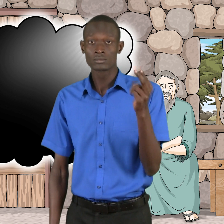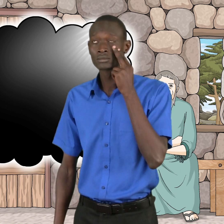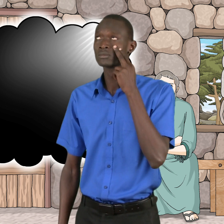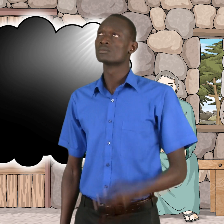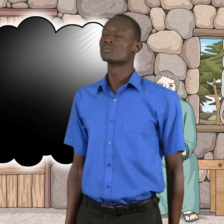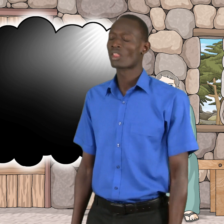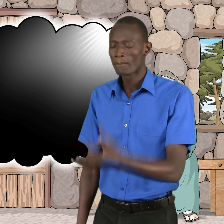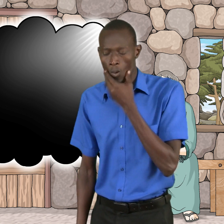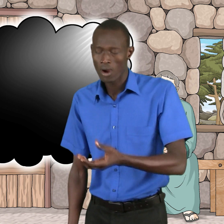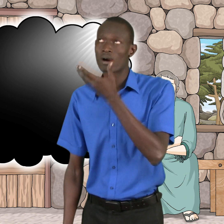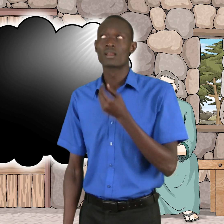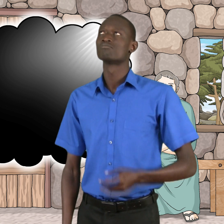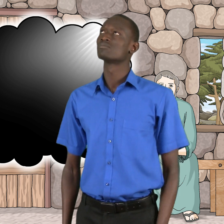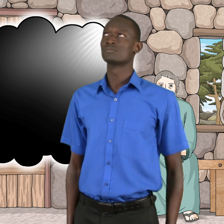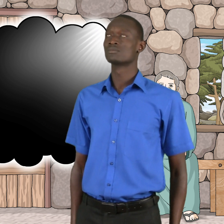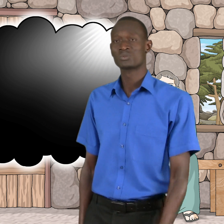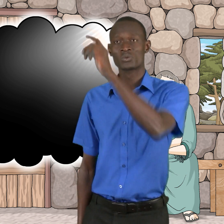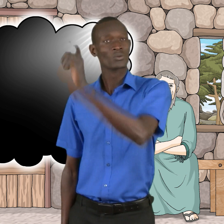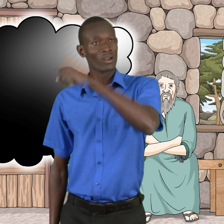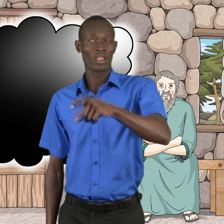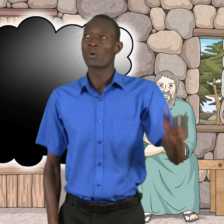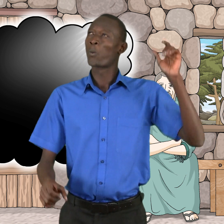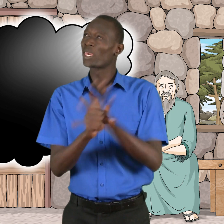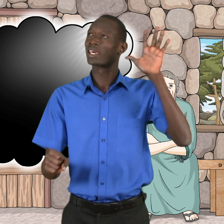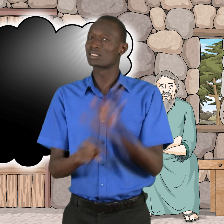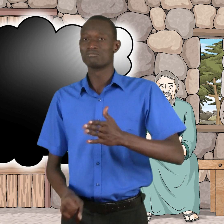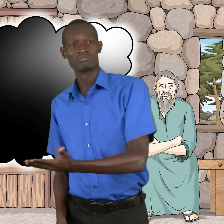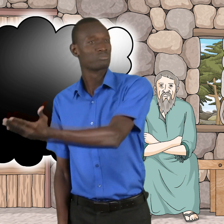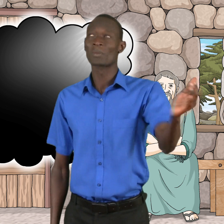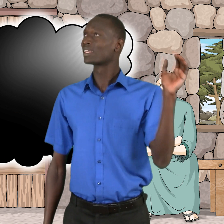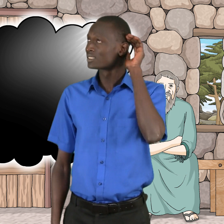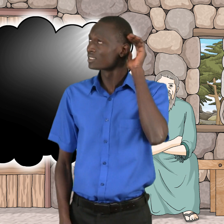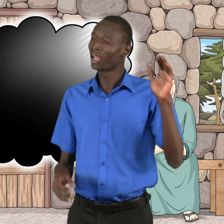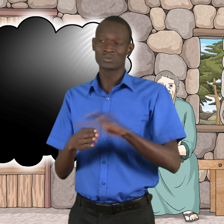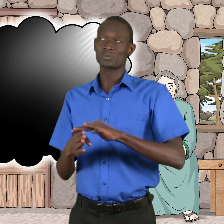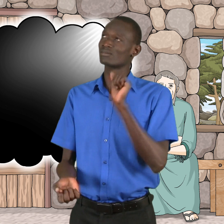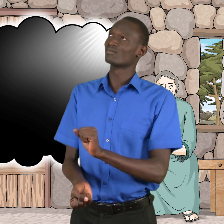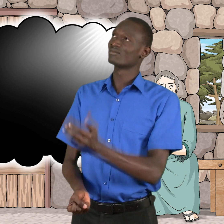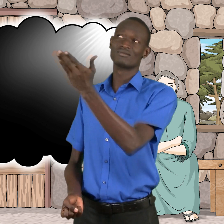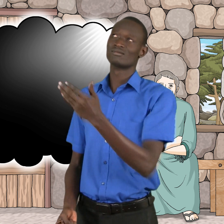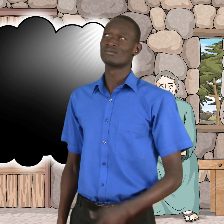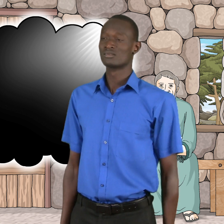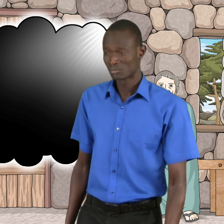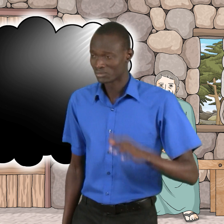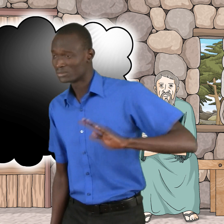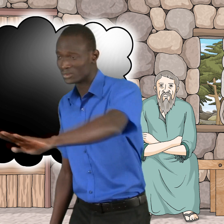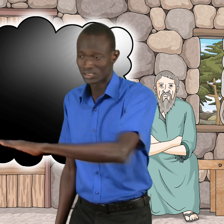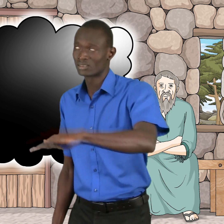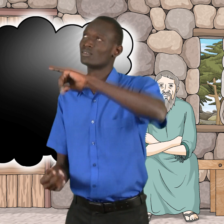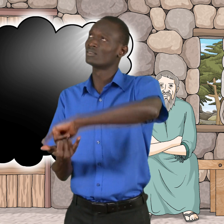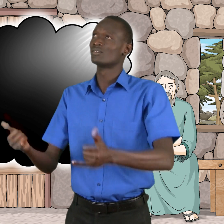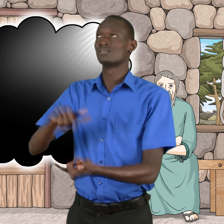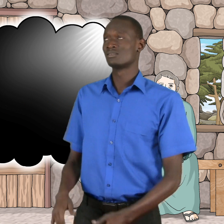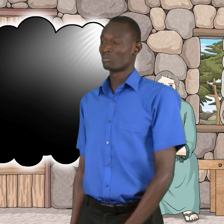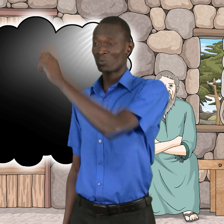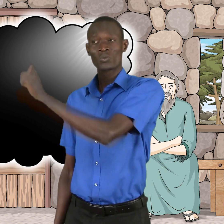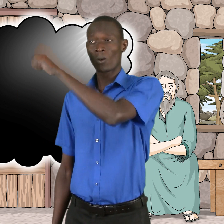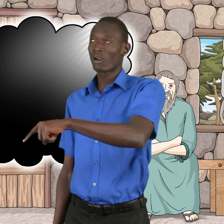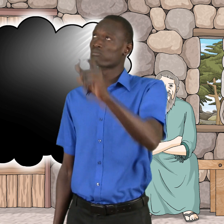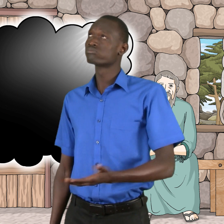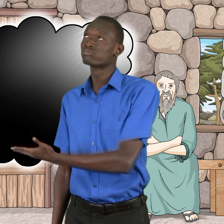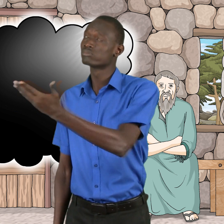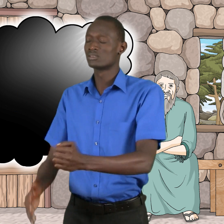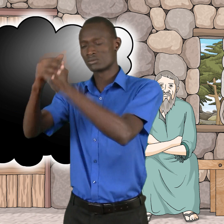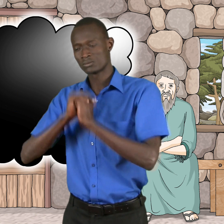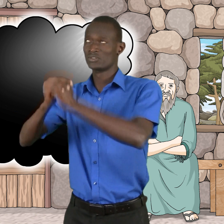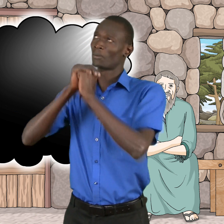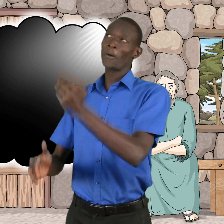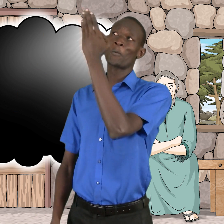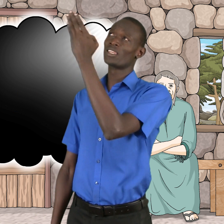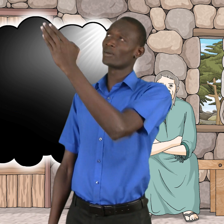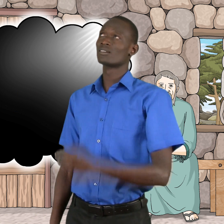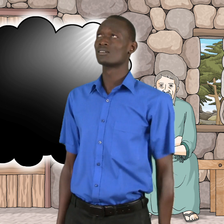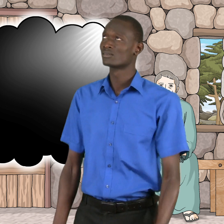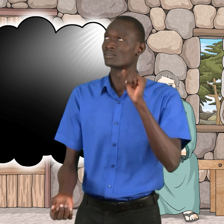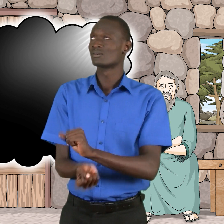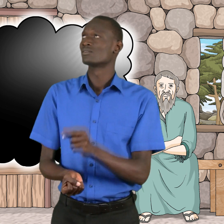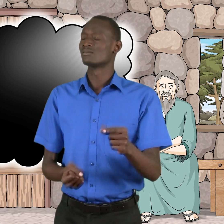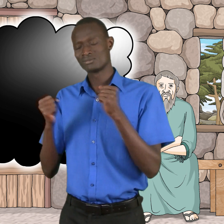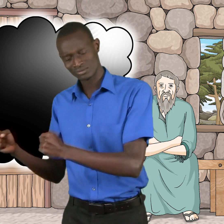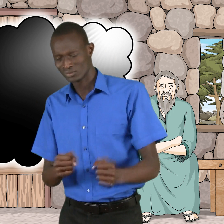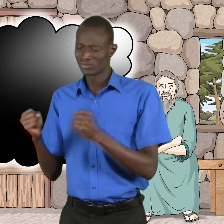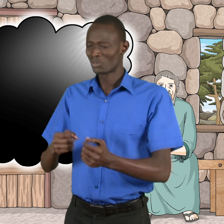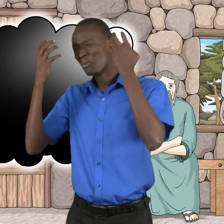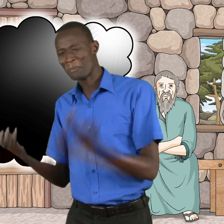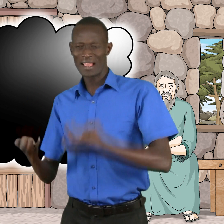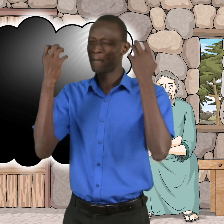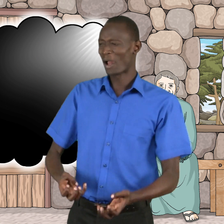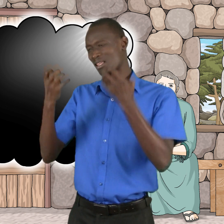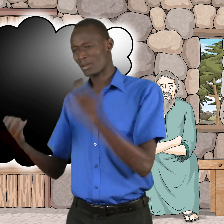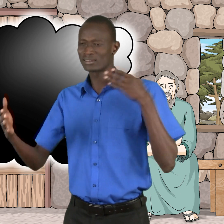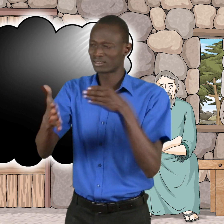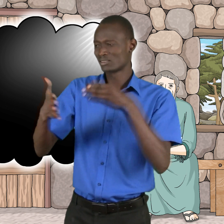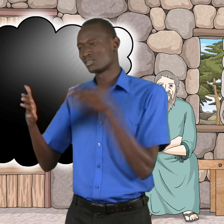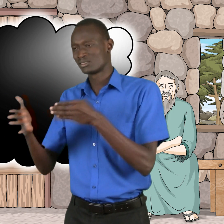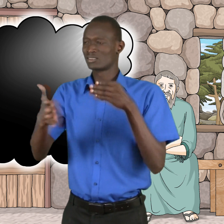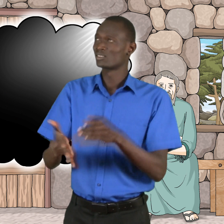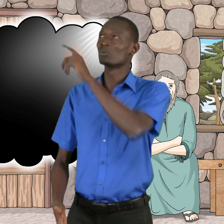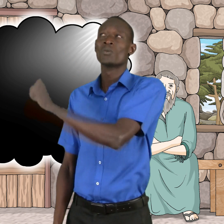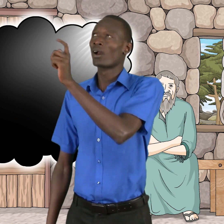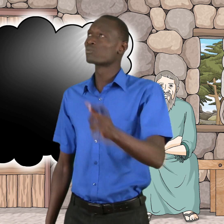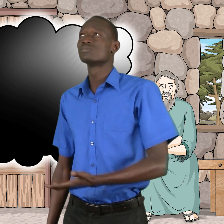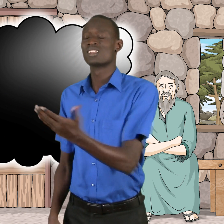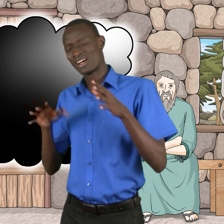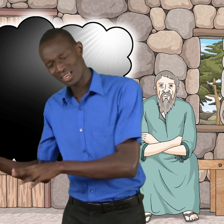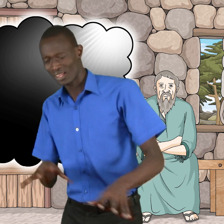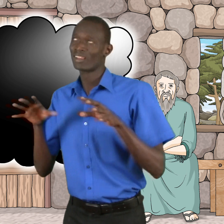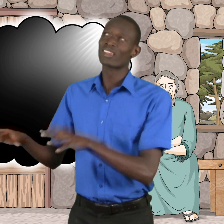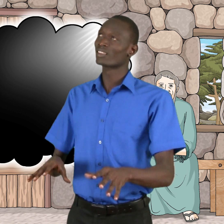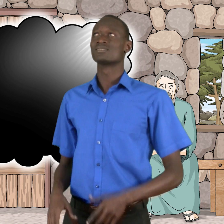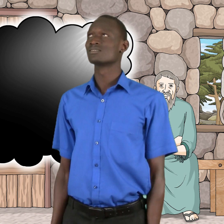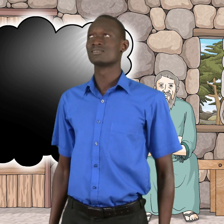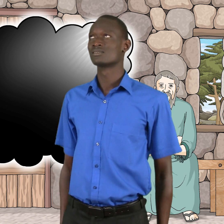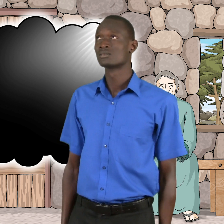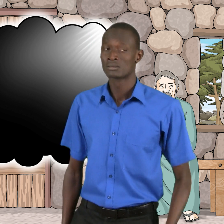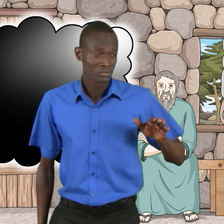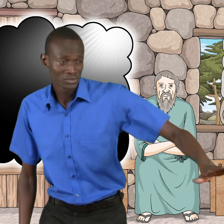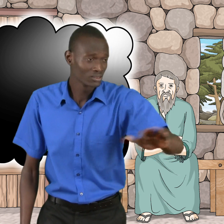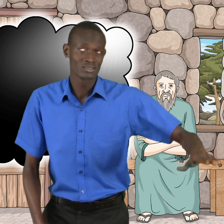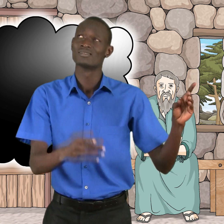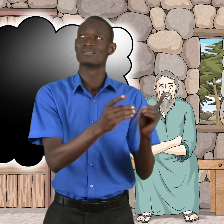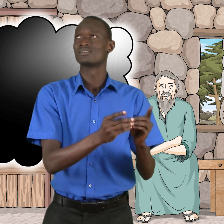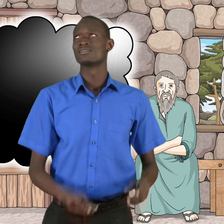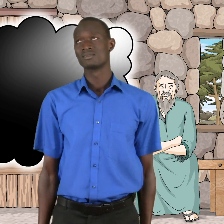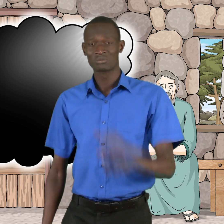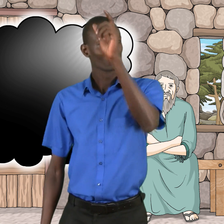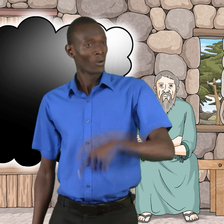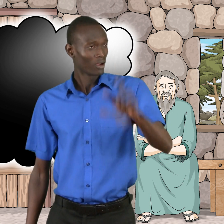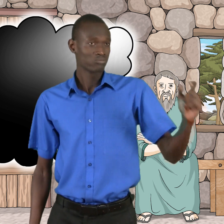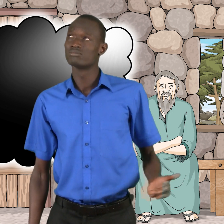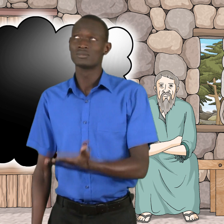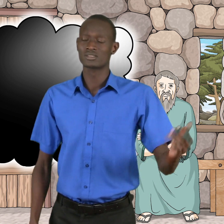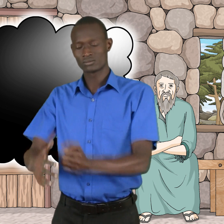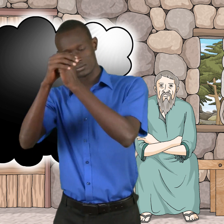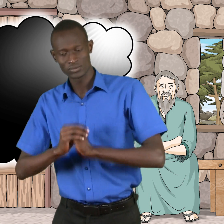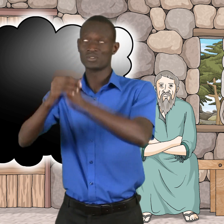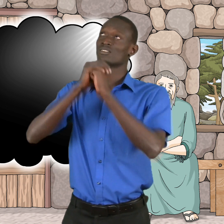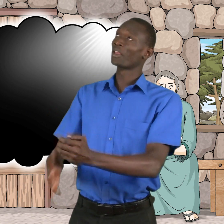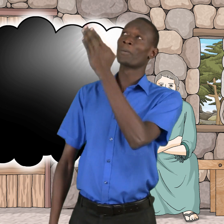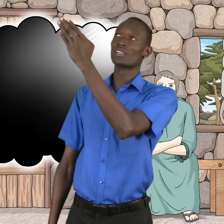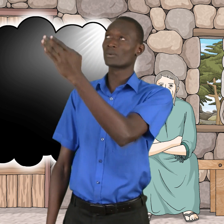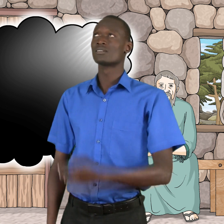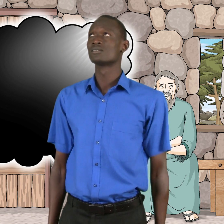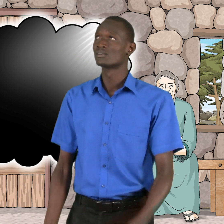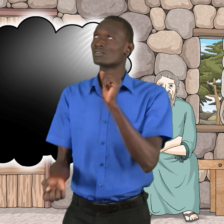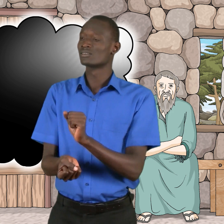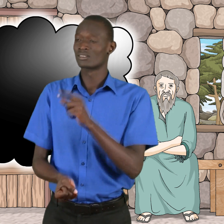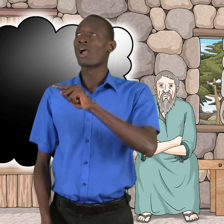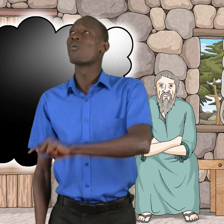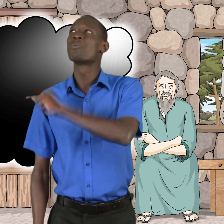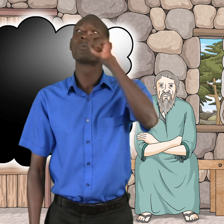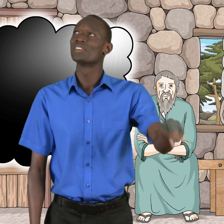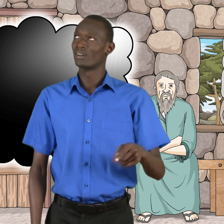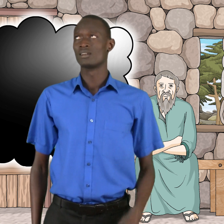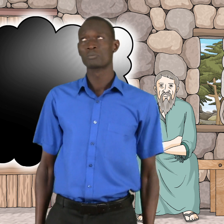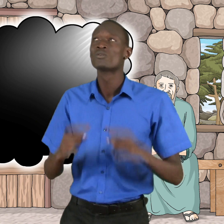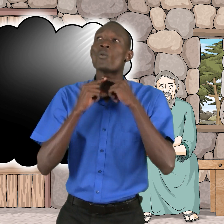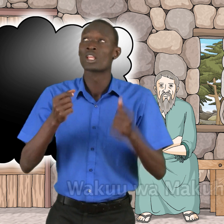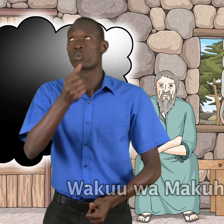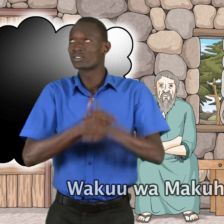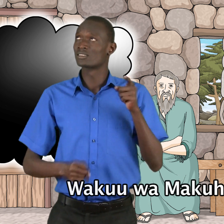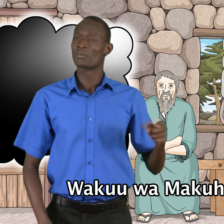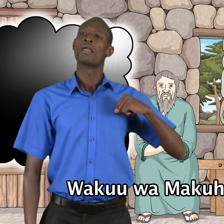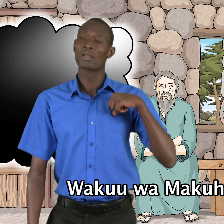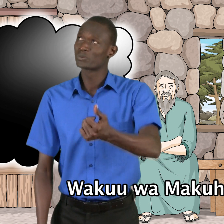But Ananias answered, “Lord, many people have told me about this man and all the harm he has done to Your saints in Jerusalem.